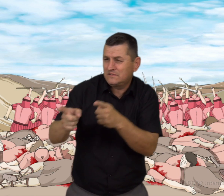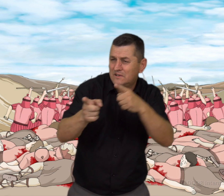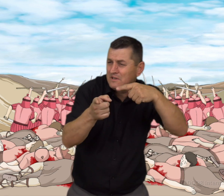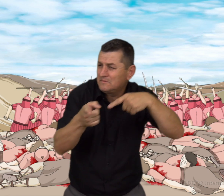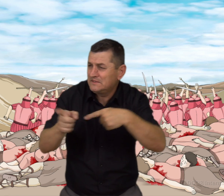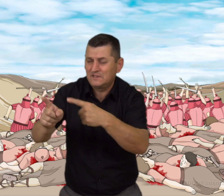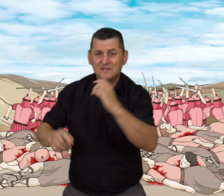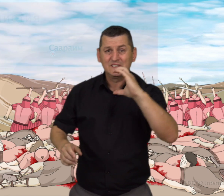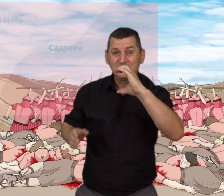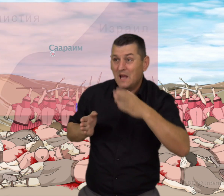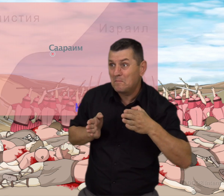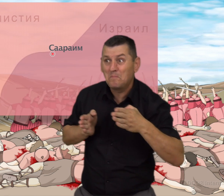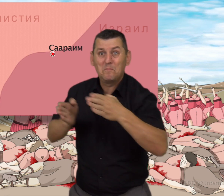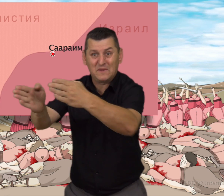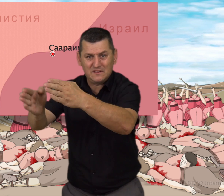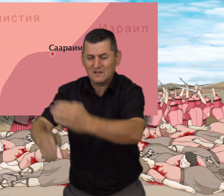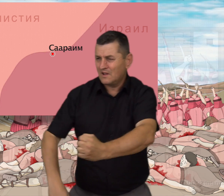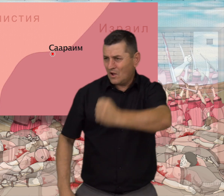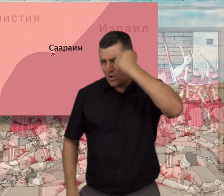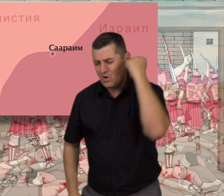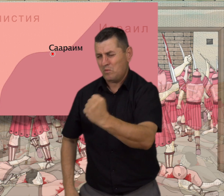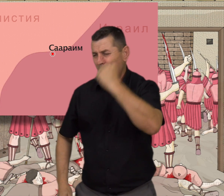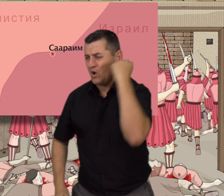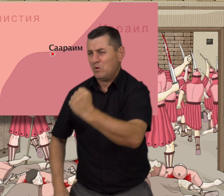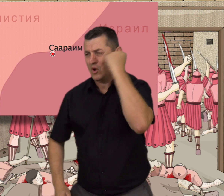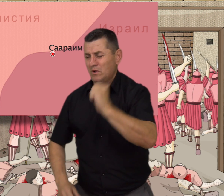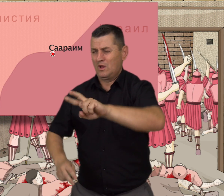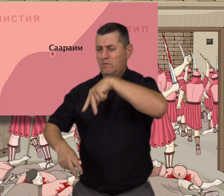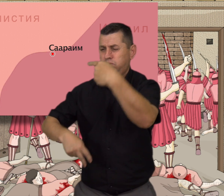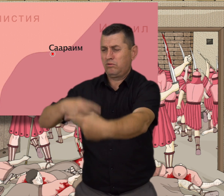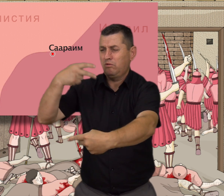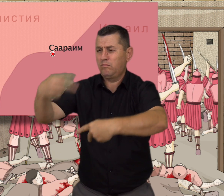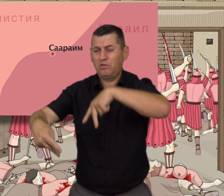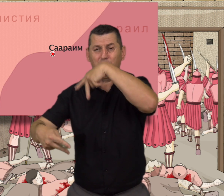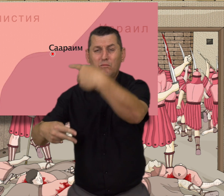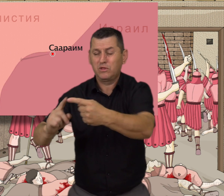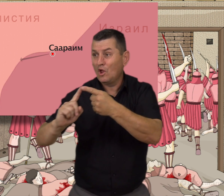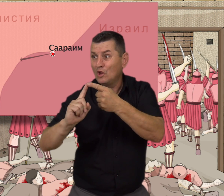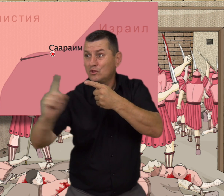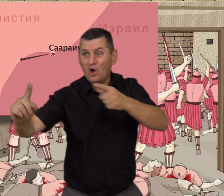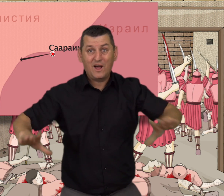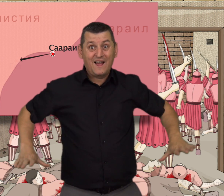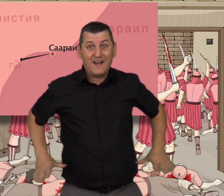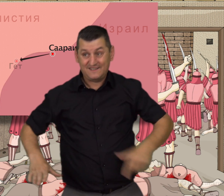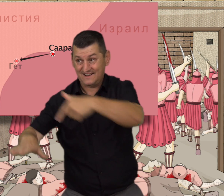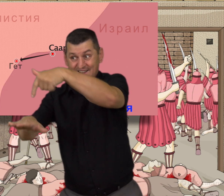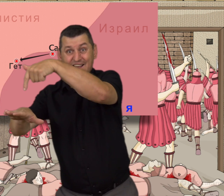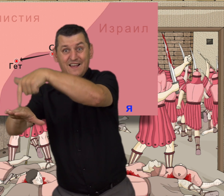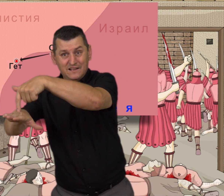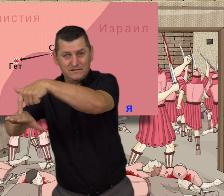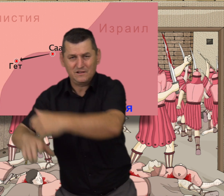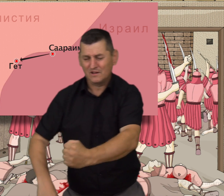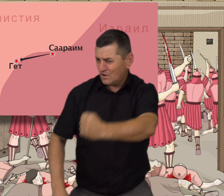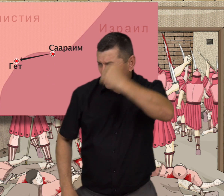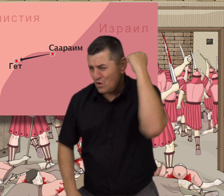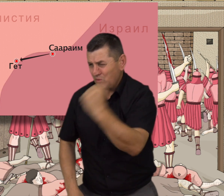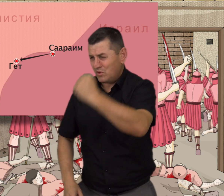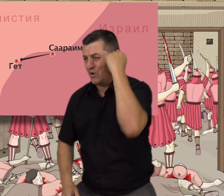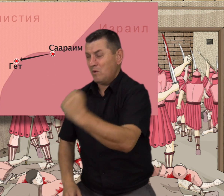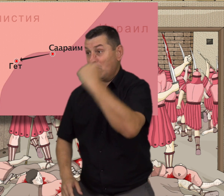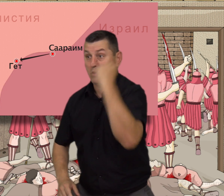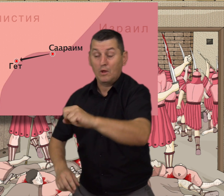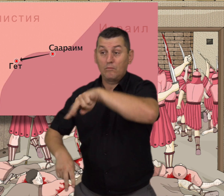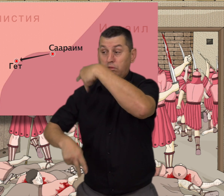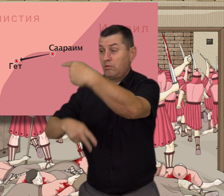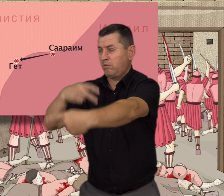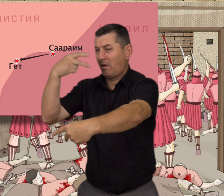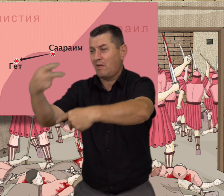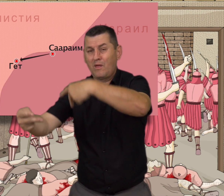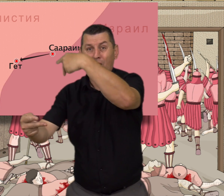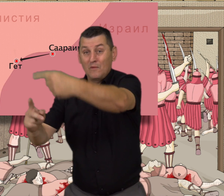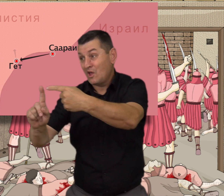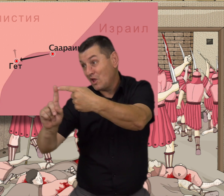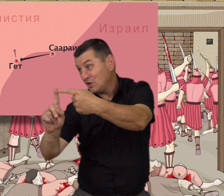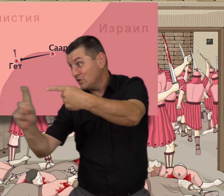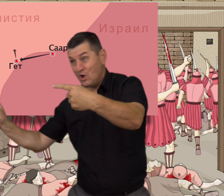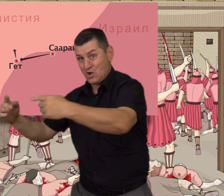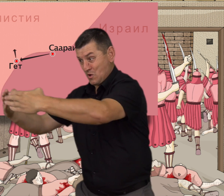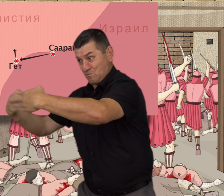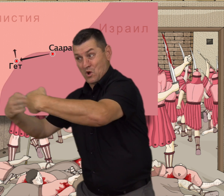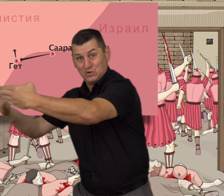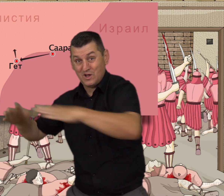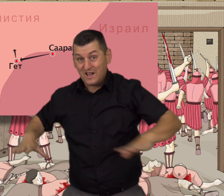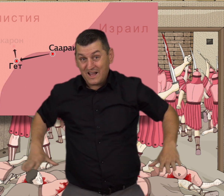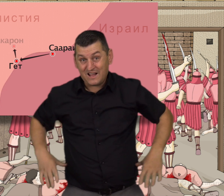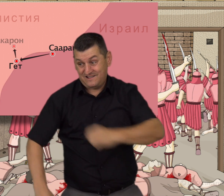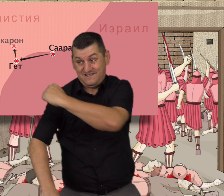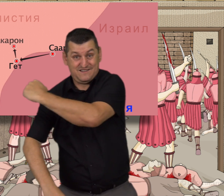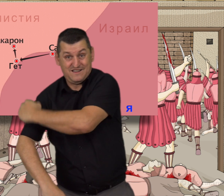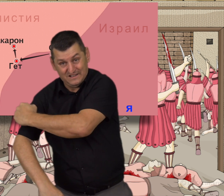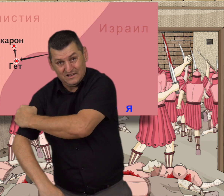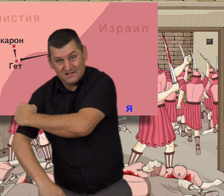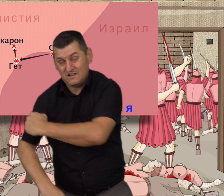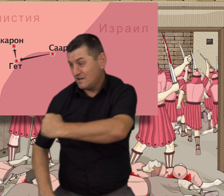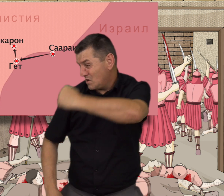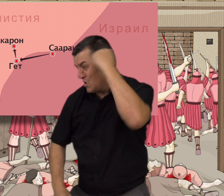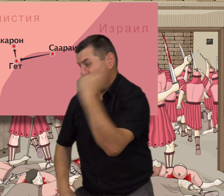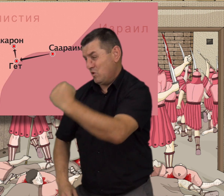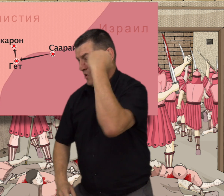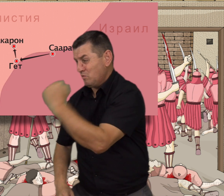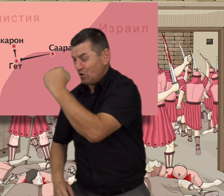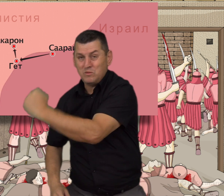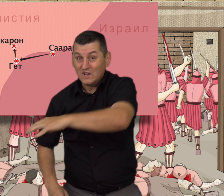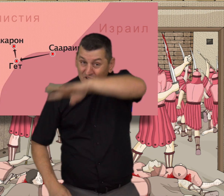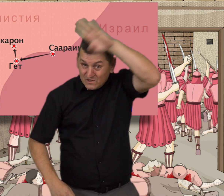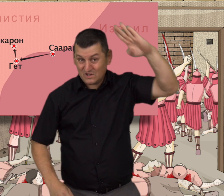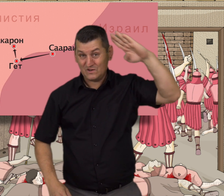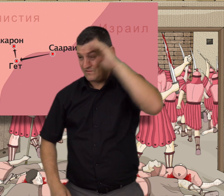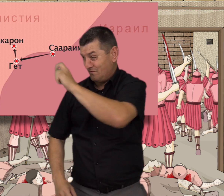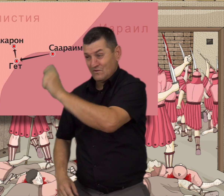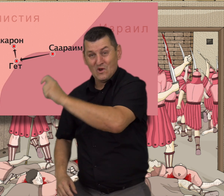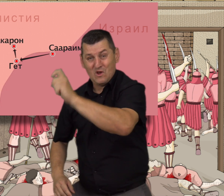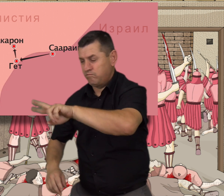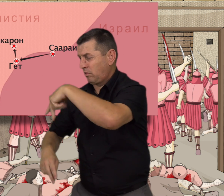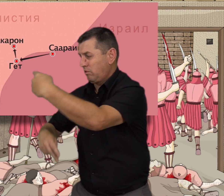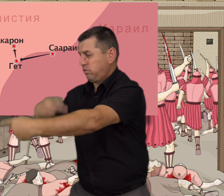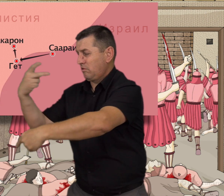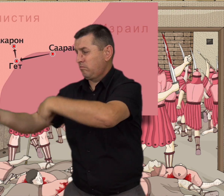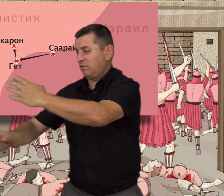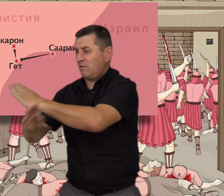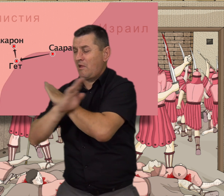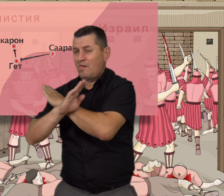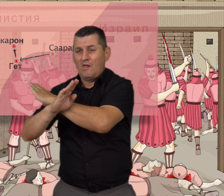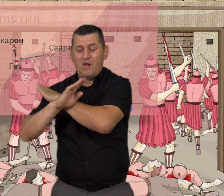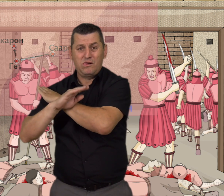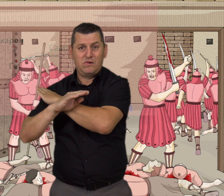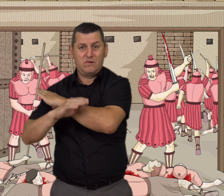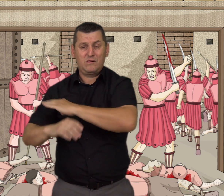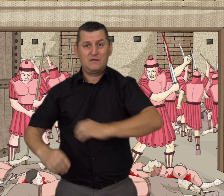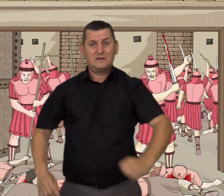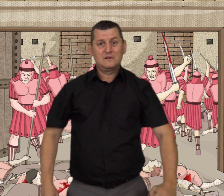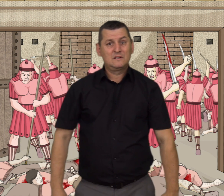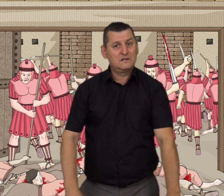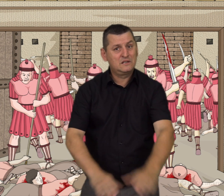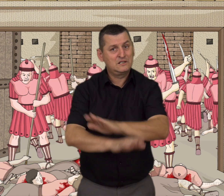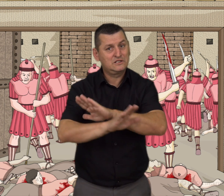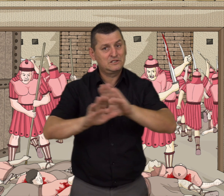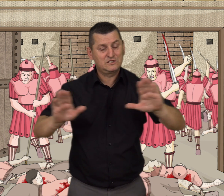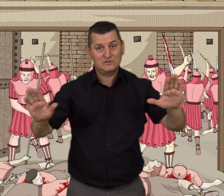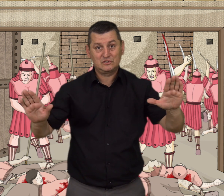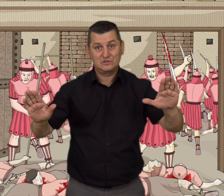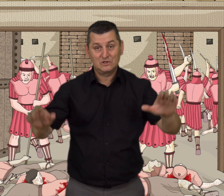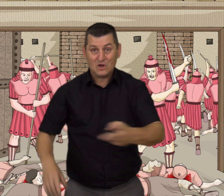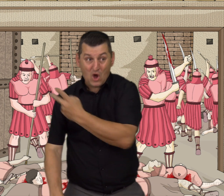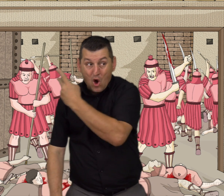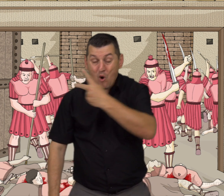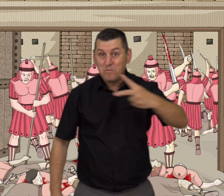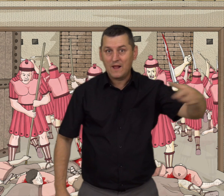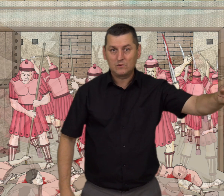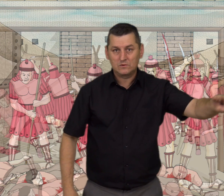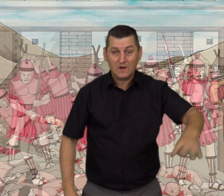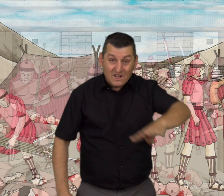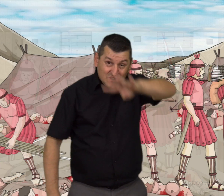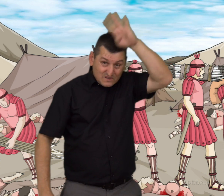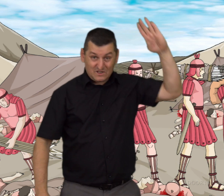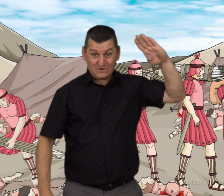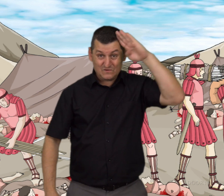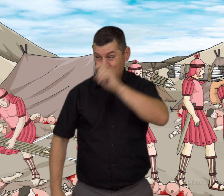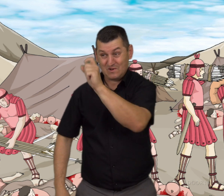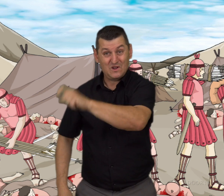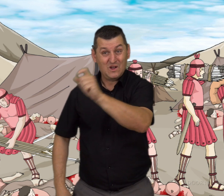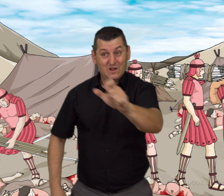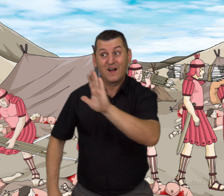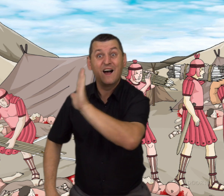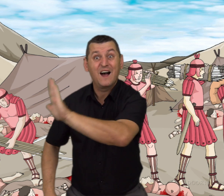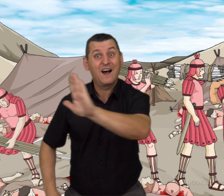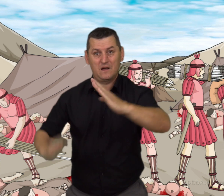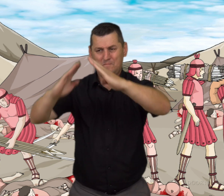And the bodies of the Philistines were strewn along the Shaaraim road to Gath and Ekron.